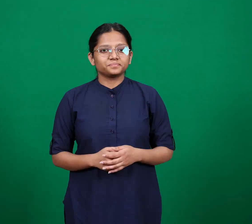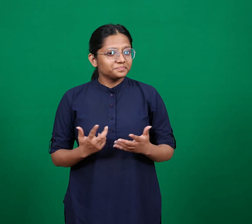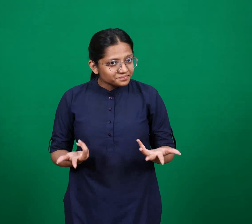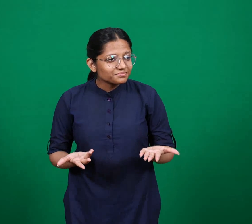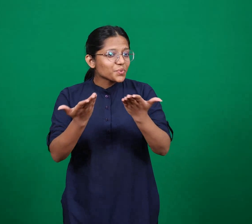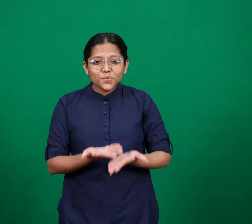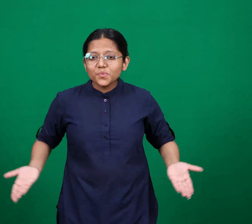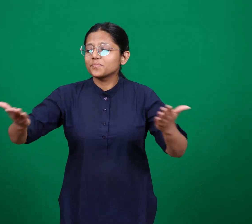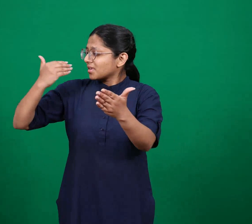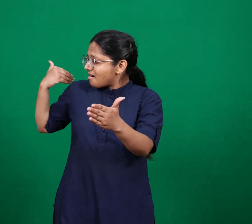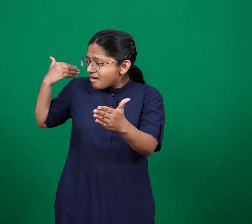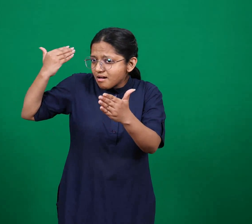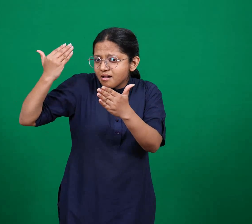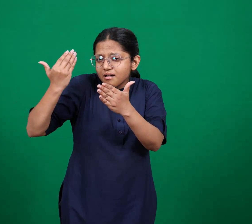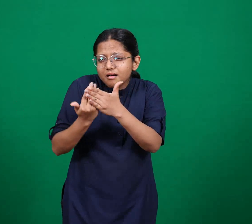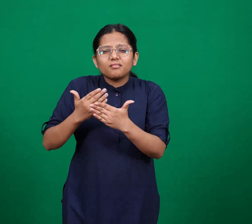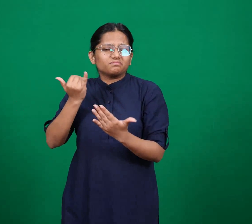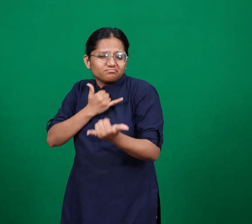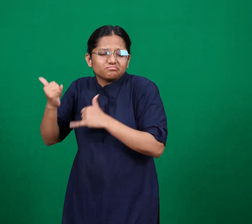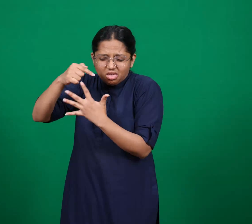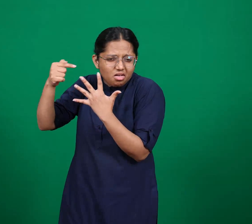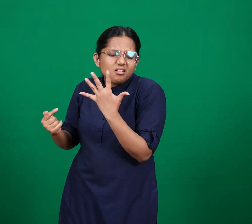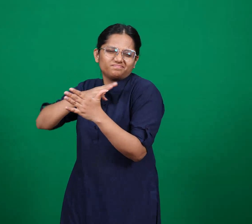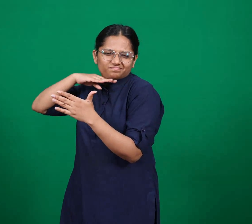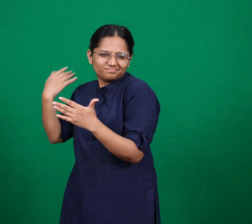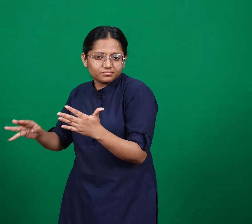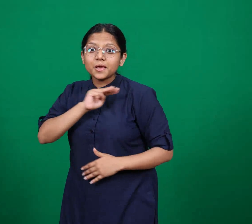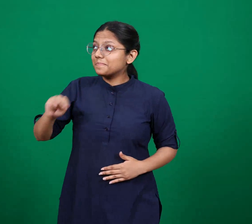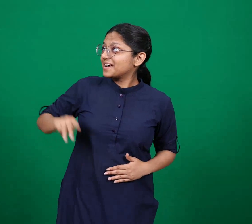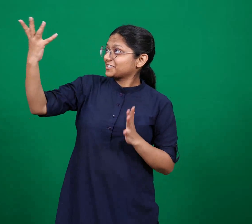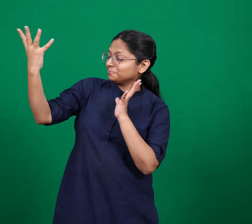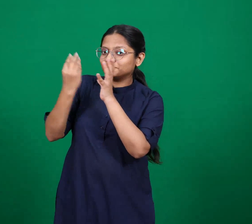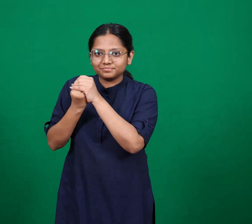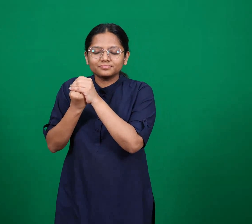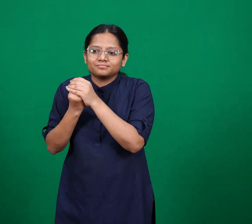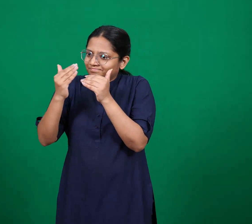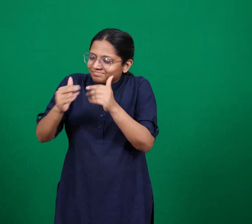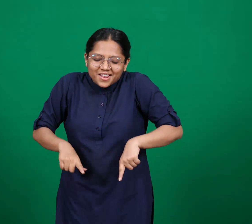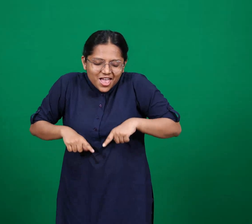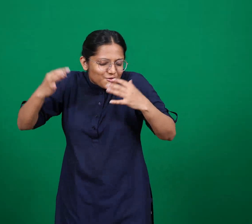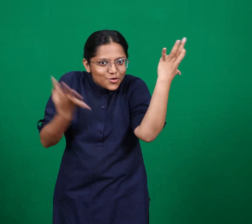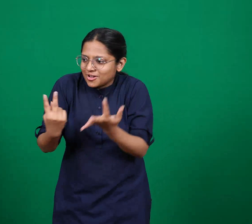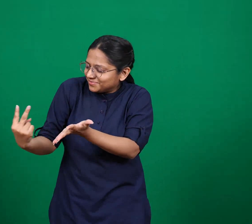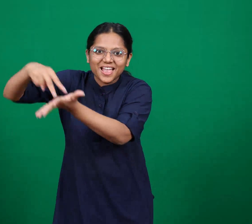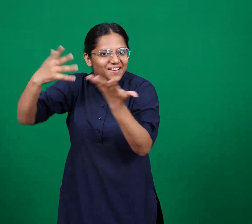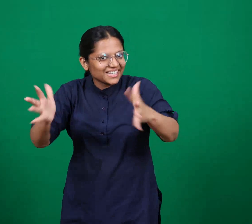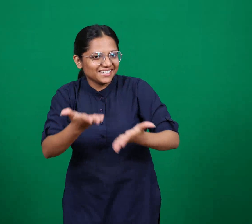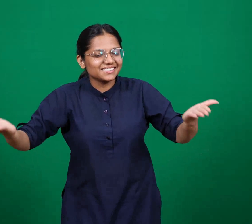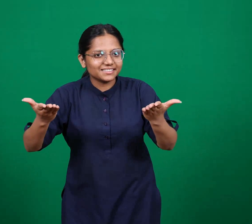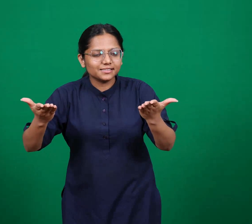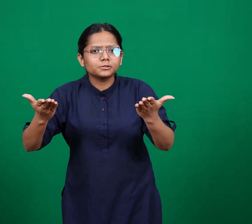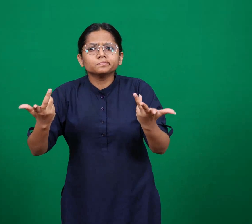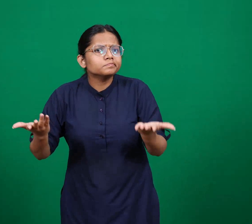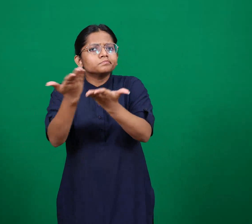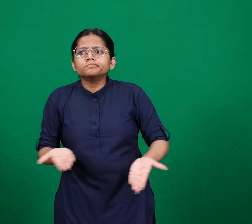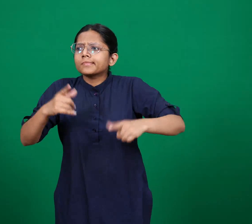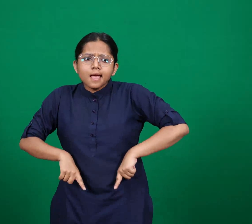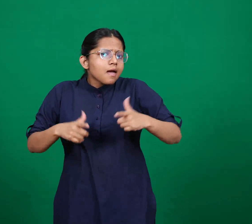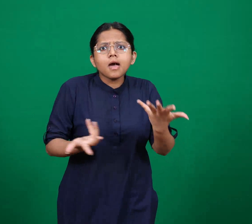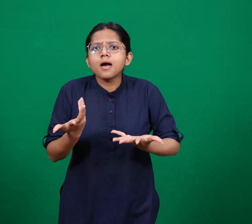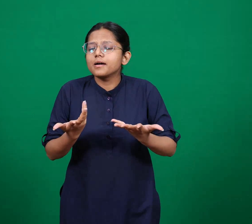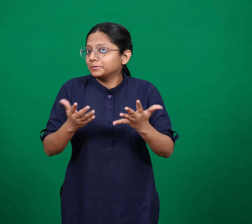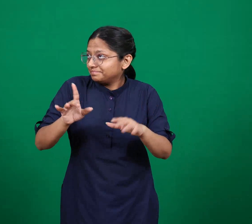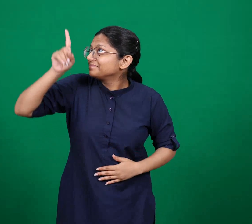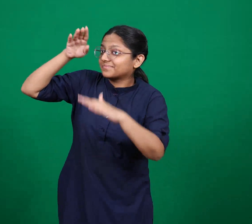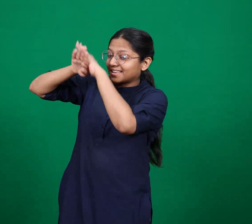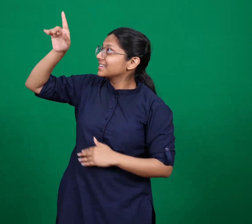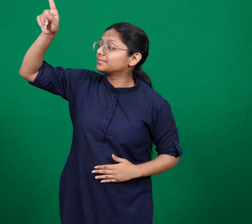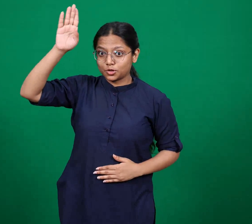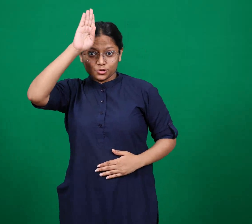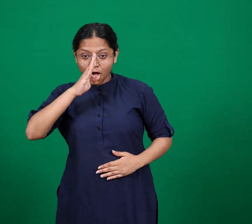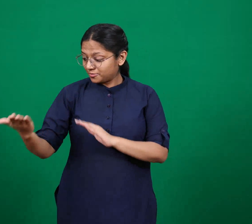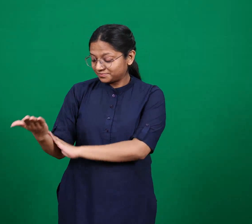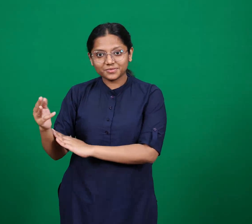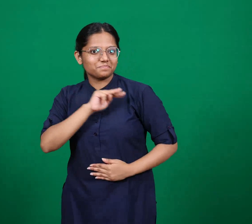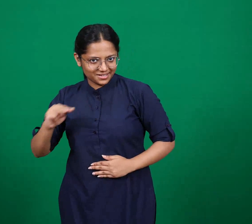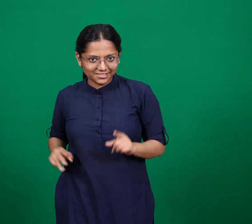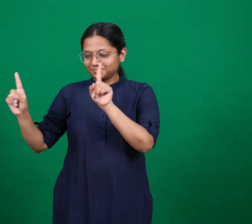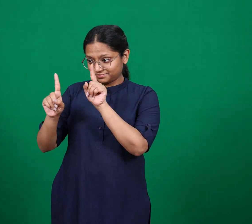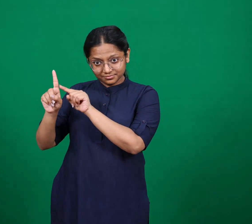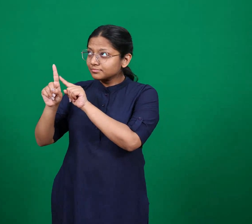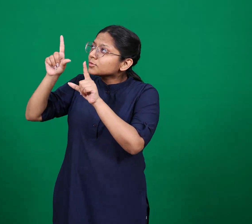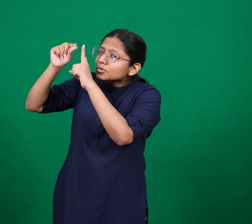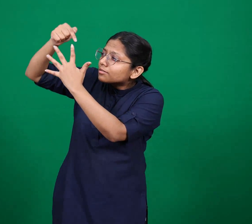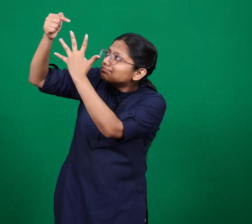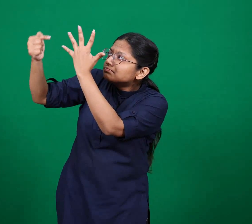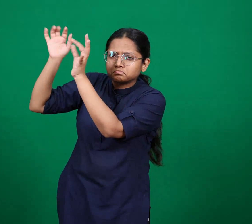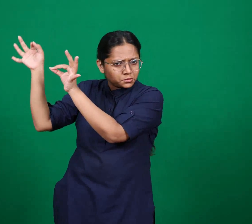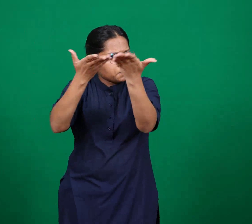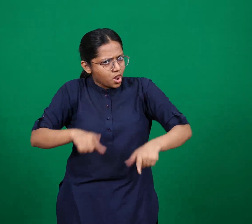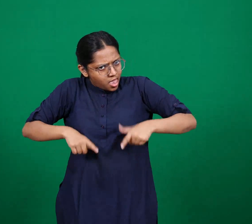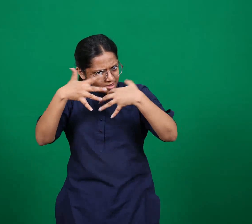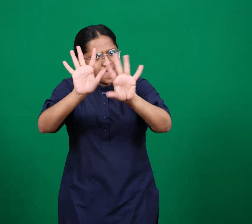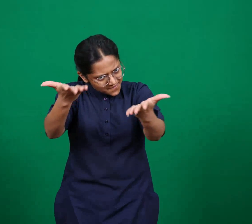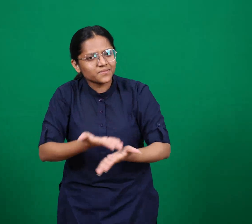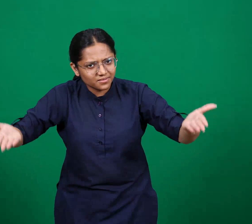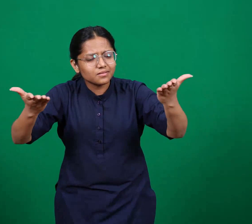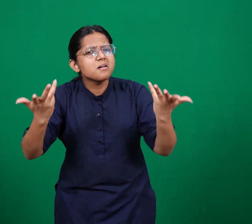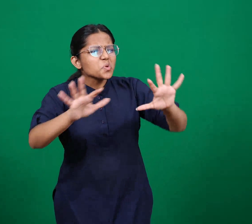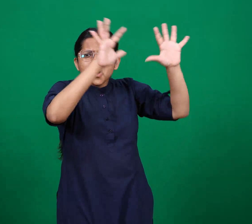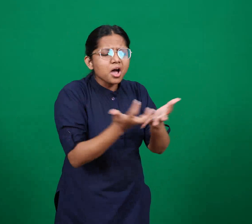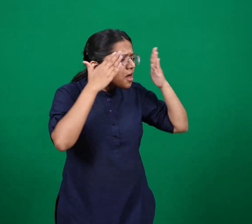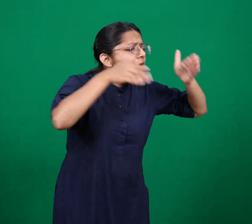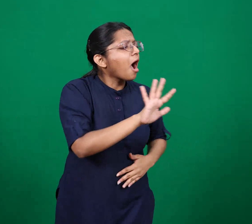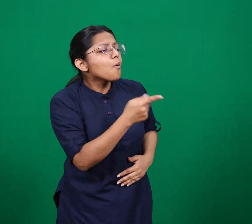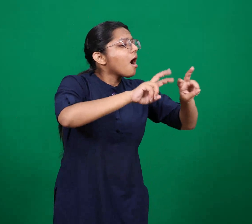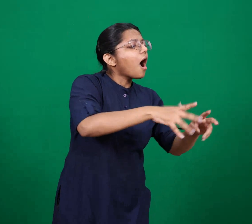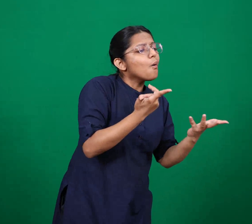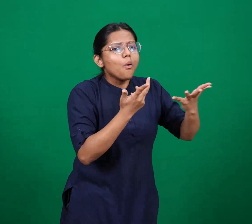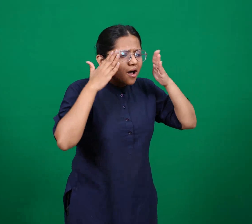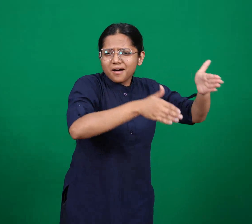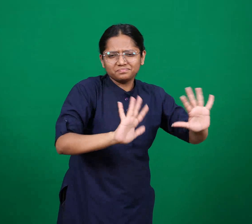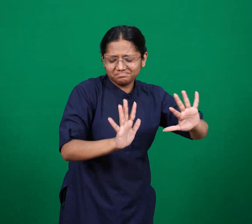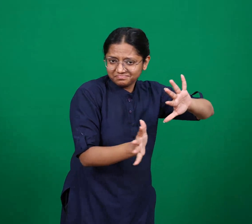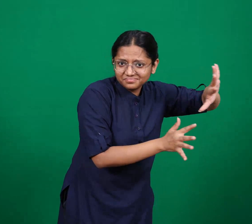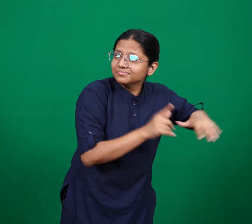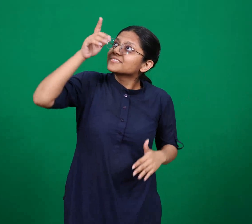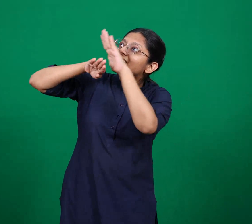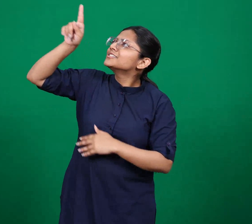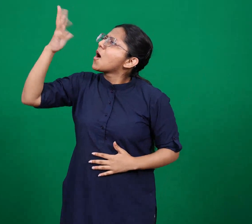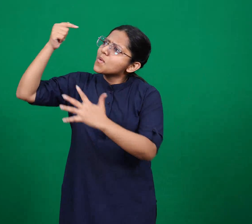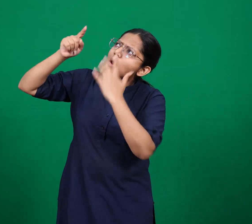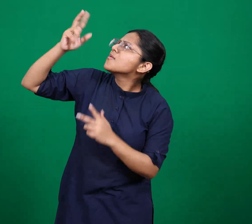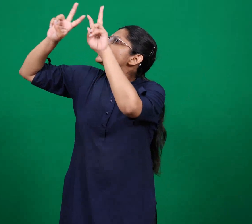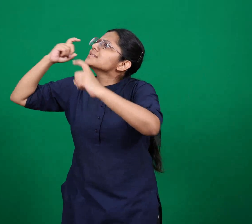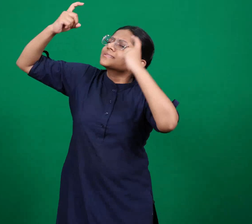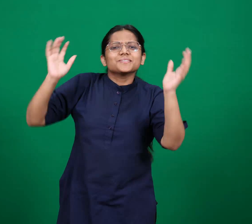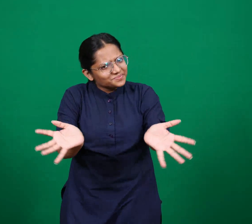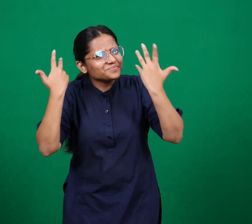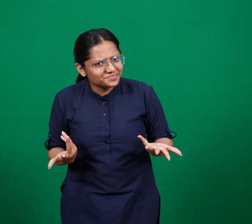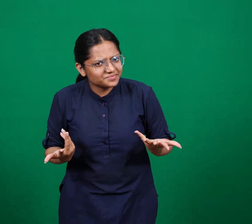Therefore, since you have been raised with Christ, strive for the things above, where Christ is seated at the right hand of God.